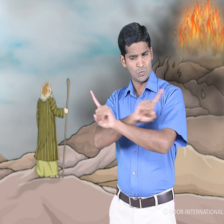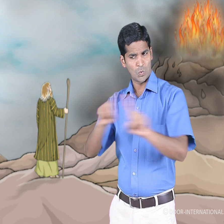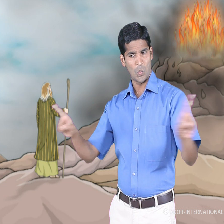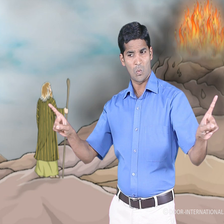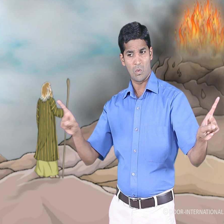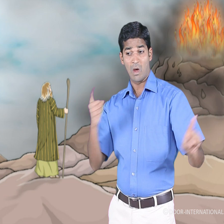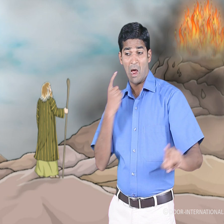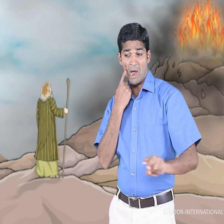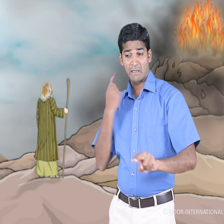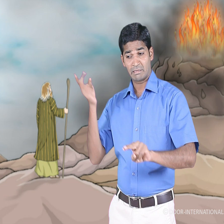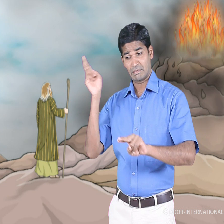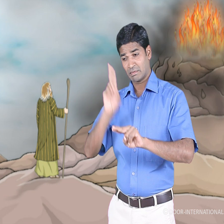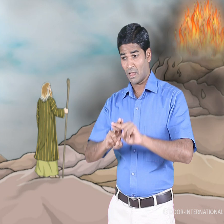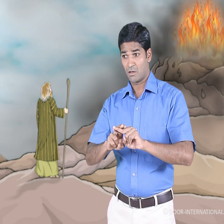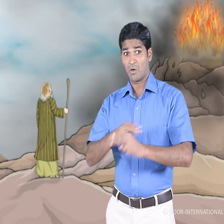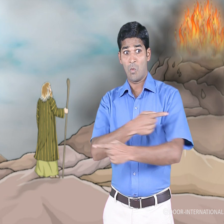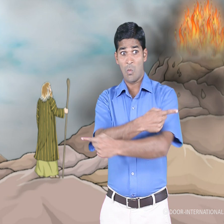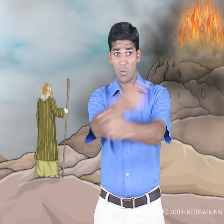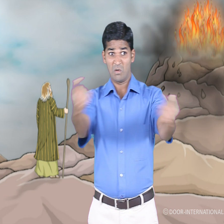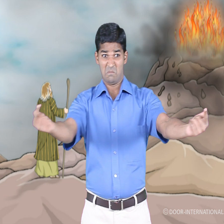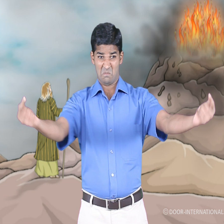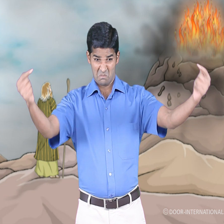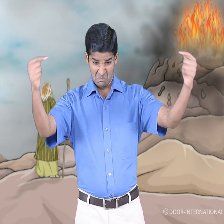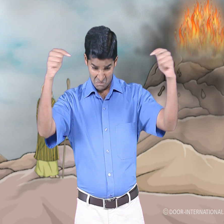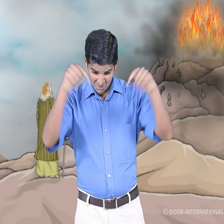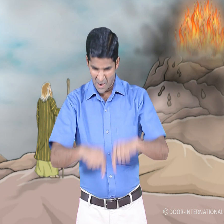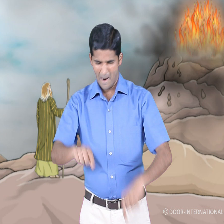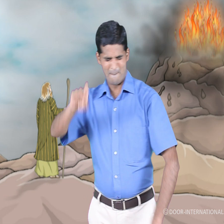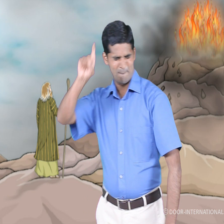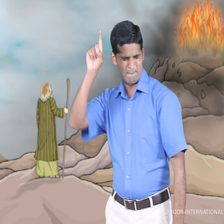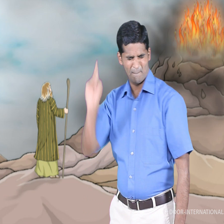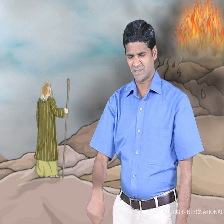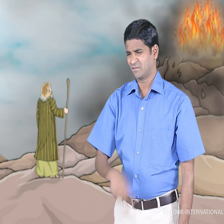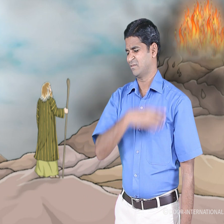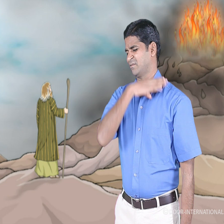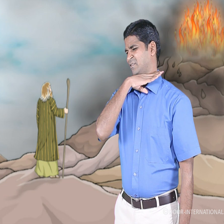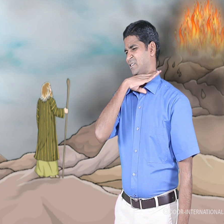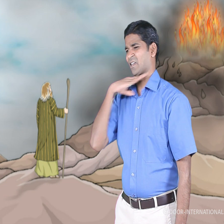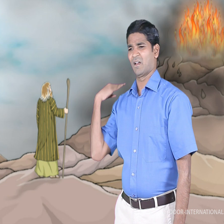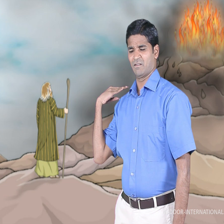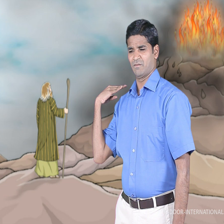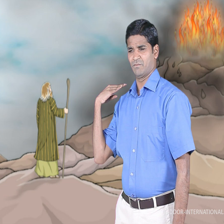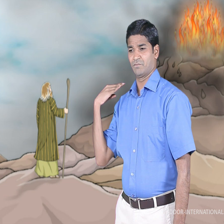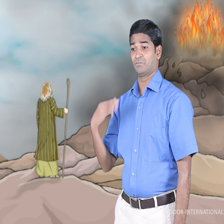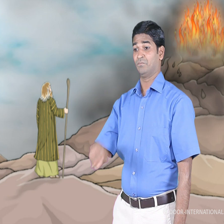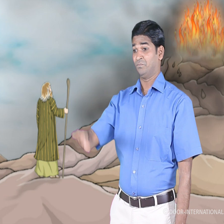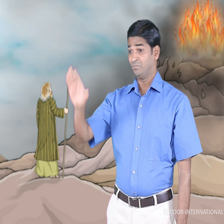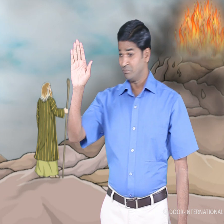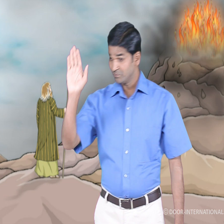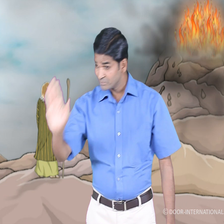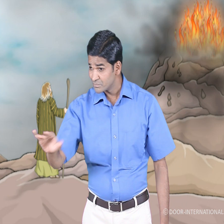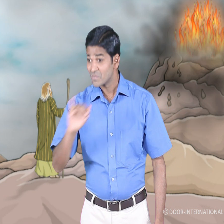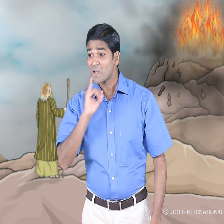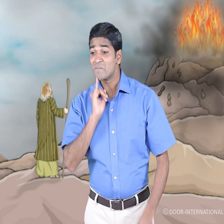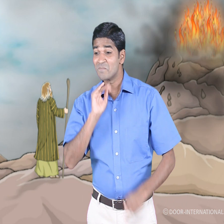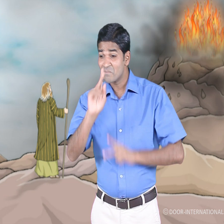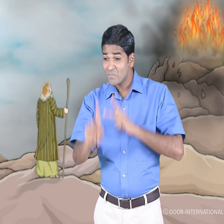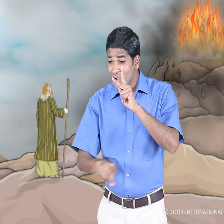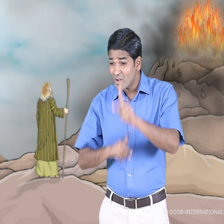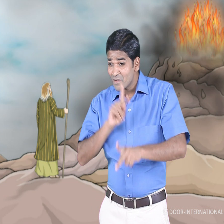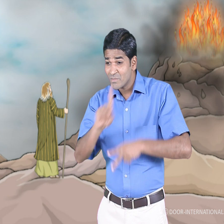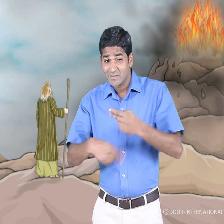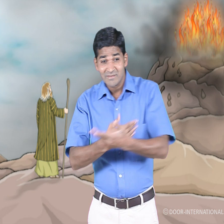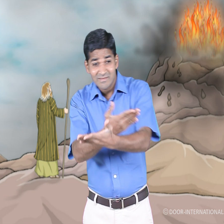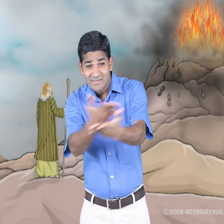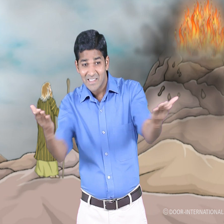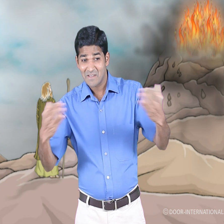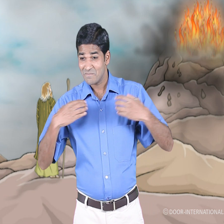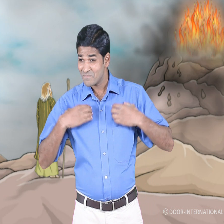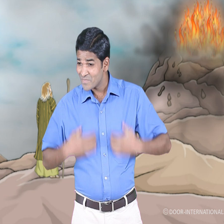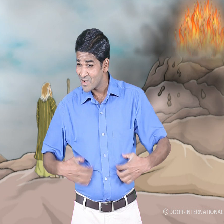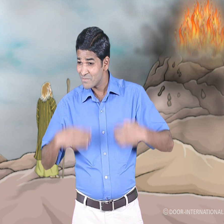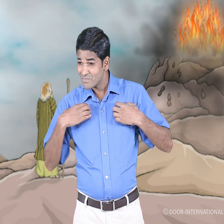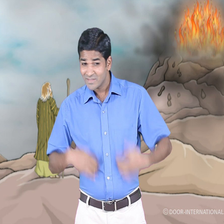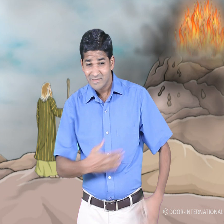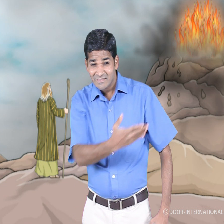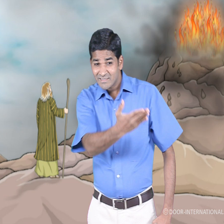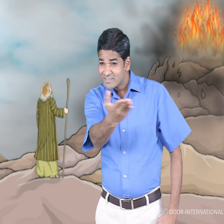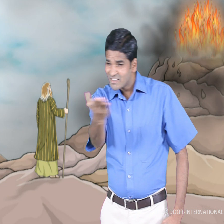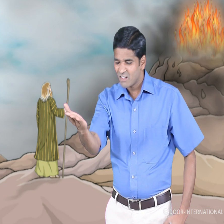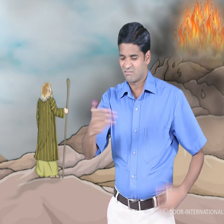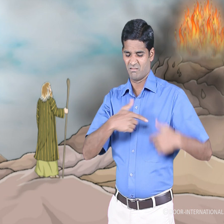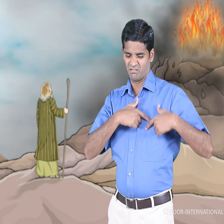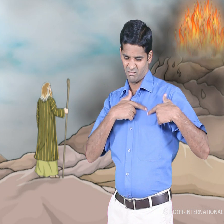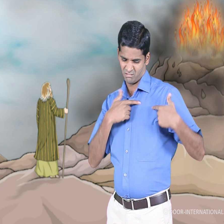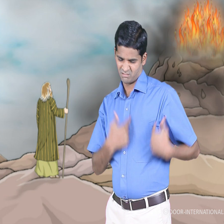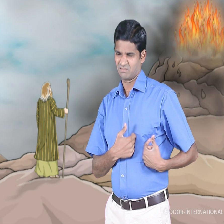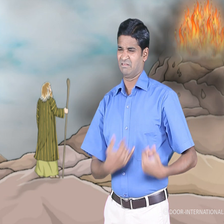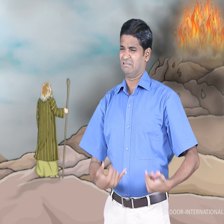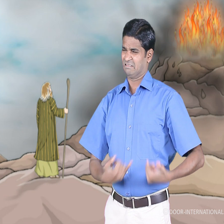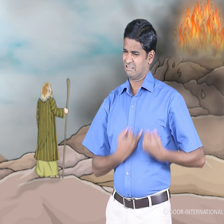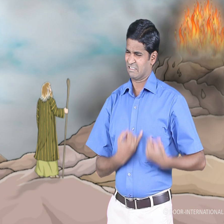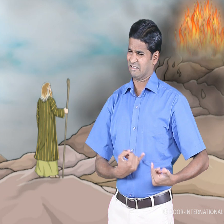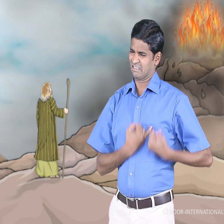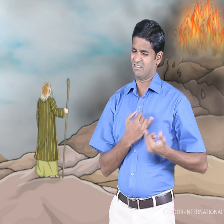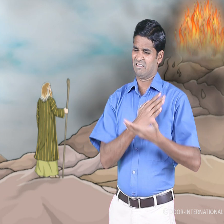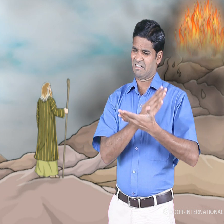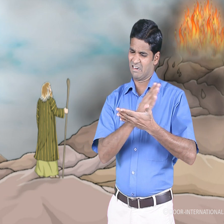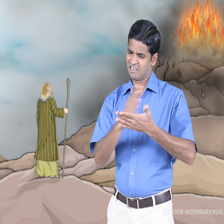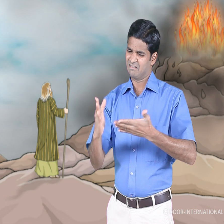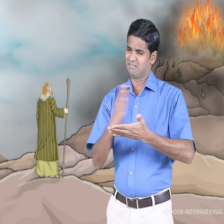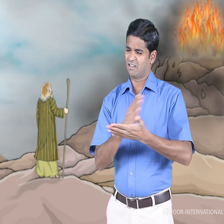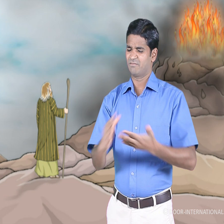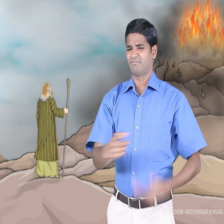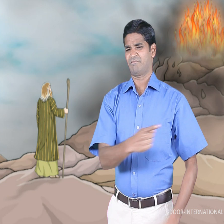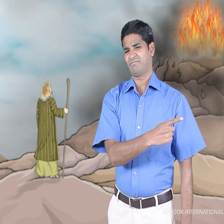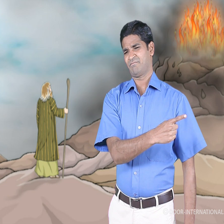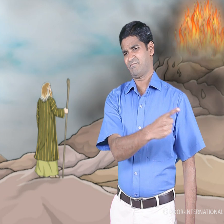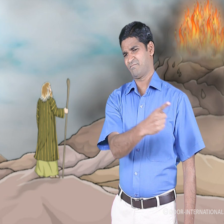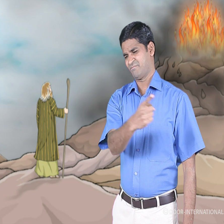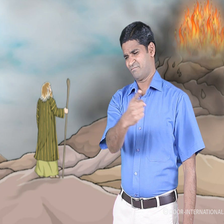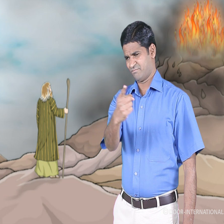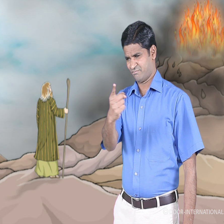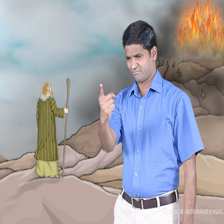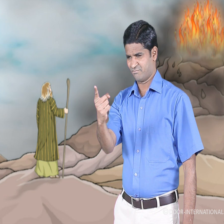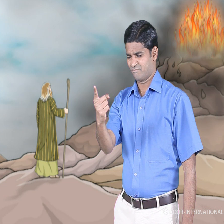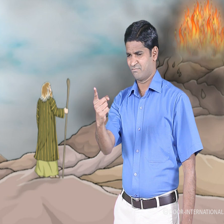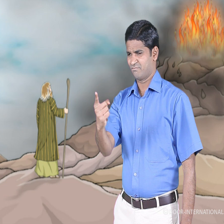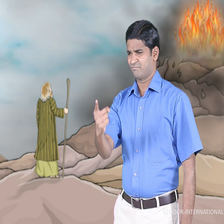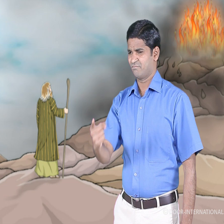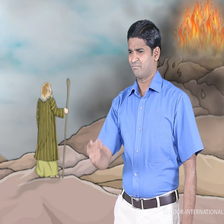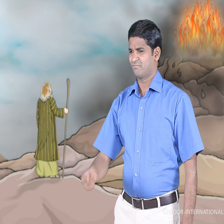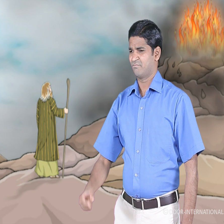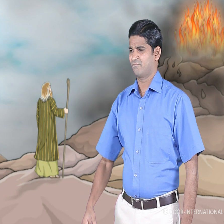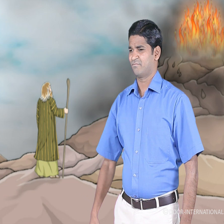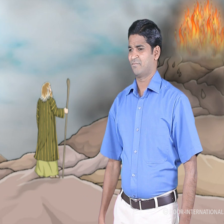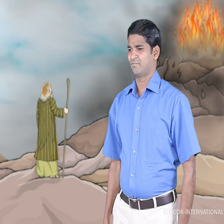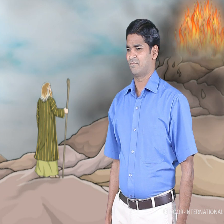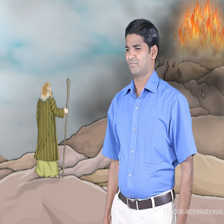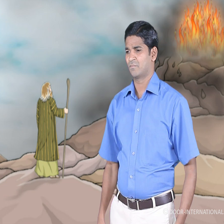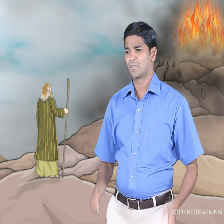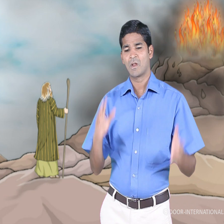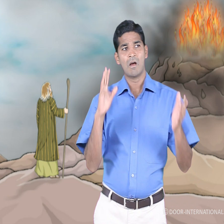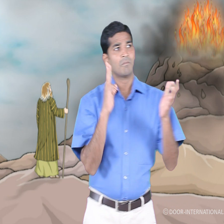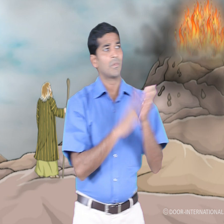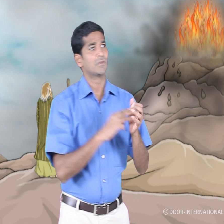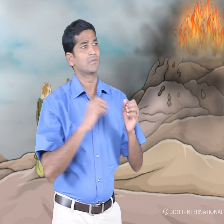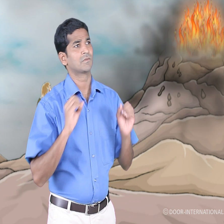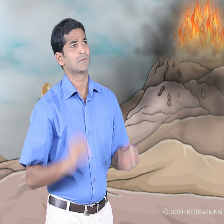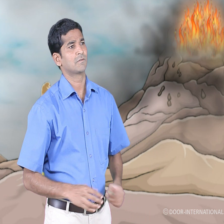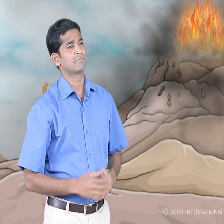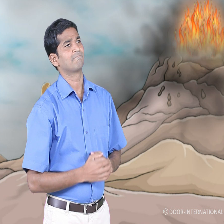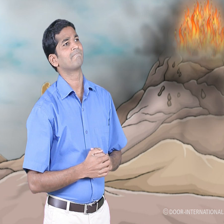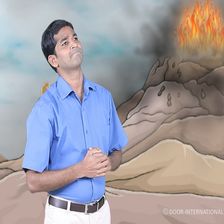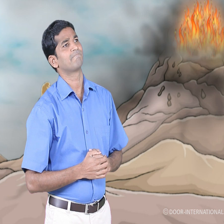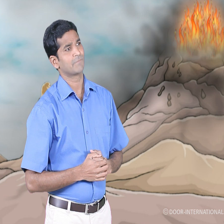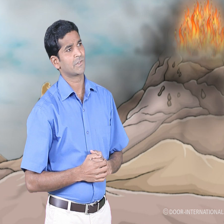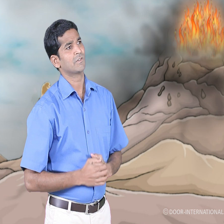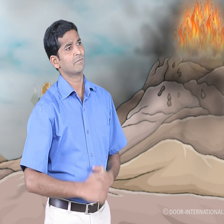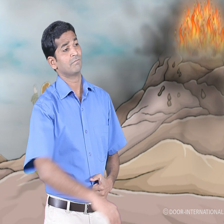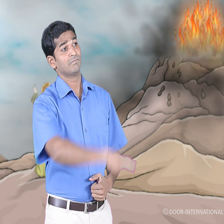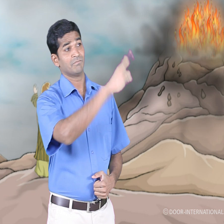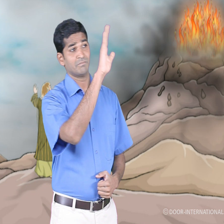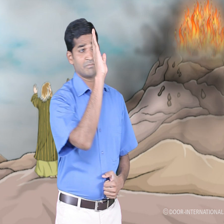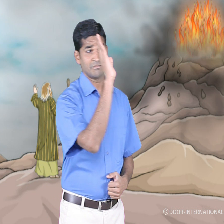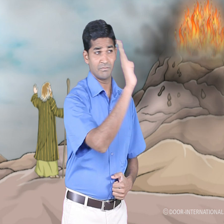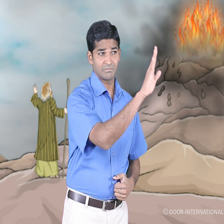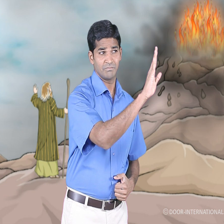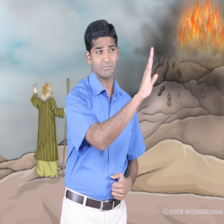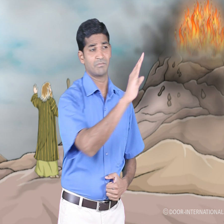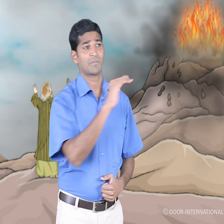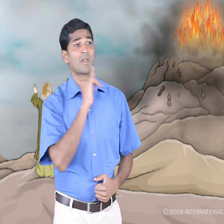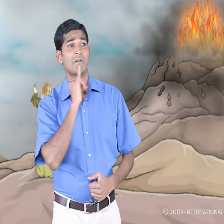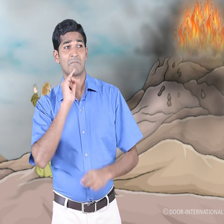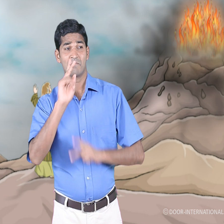Even the priests who approach the LORD must consecrate themselves, or the LORD will break out against them.”